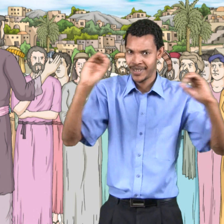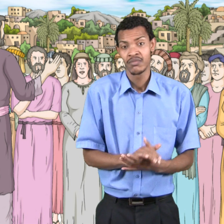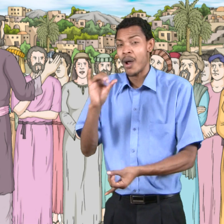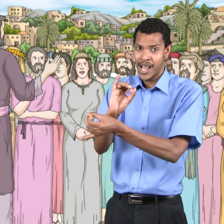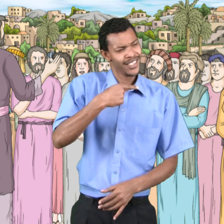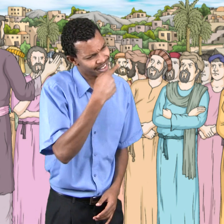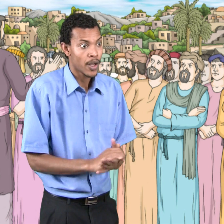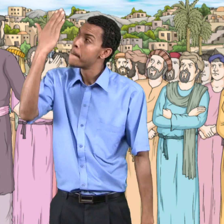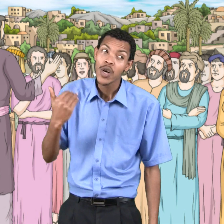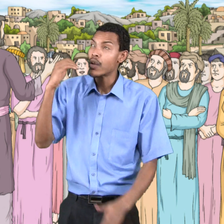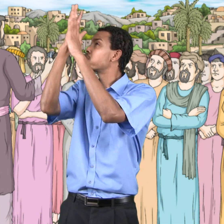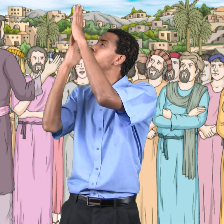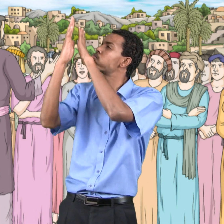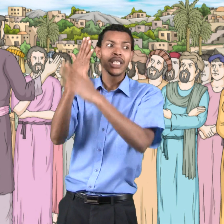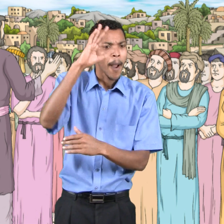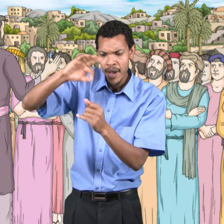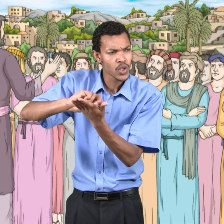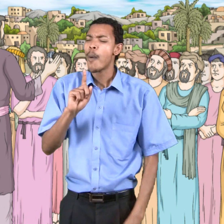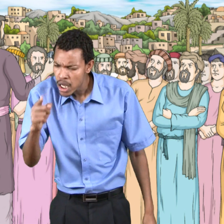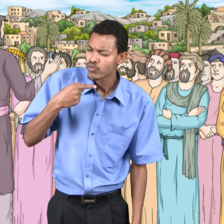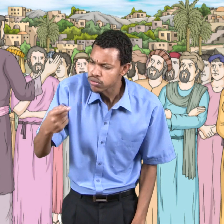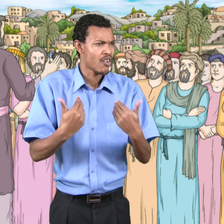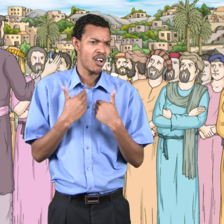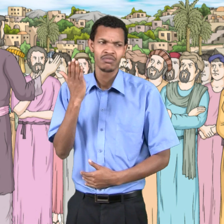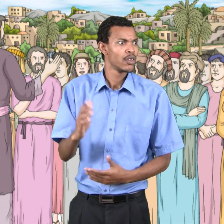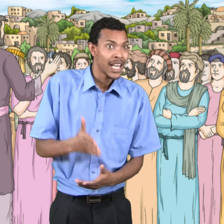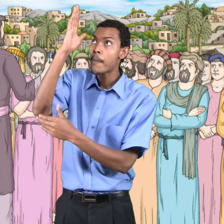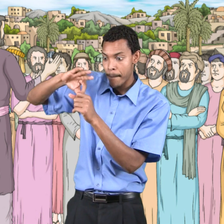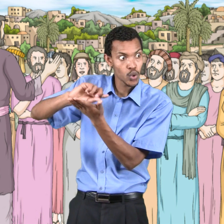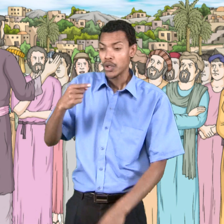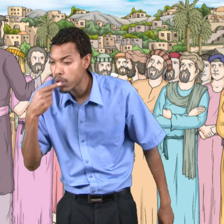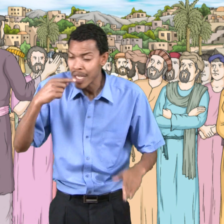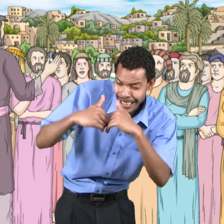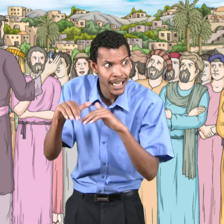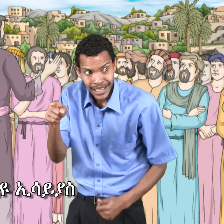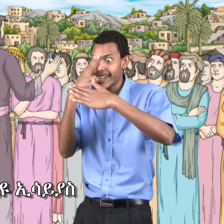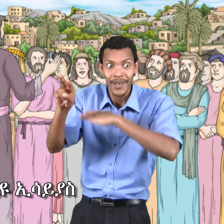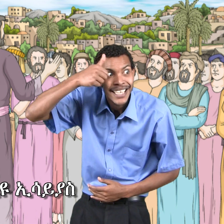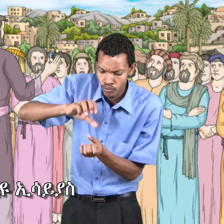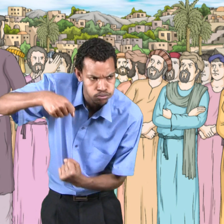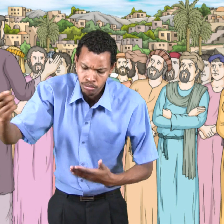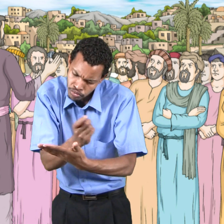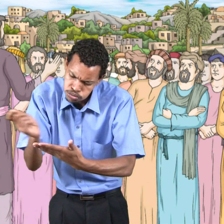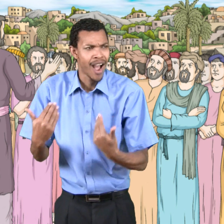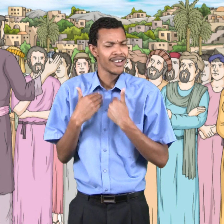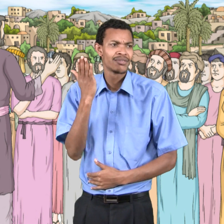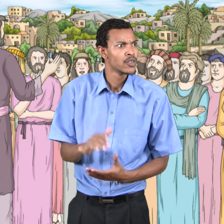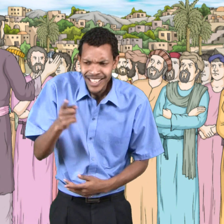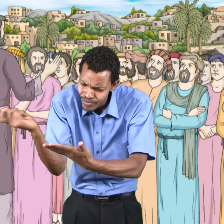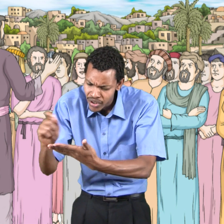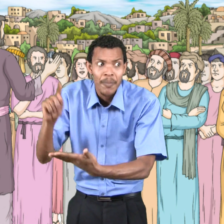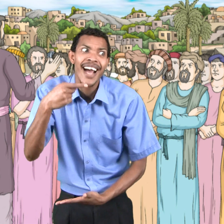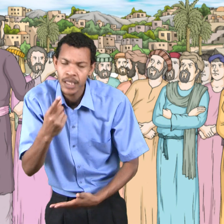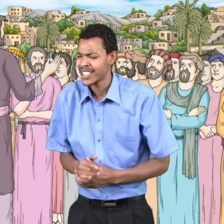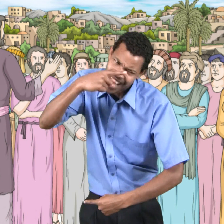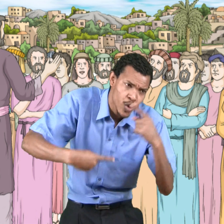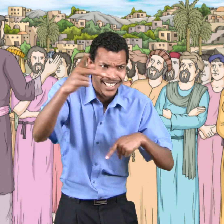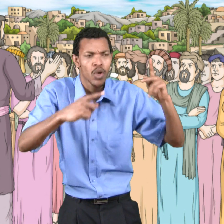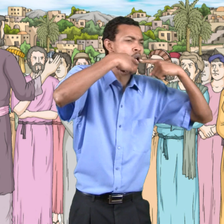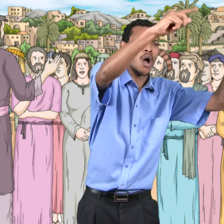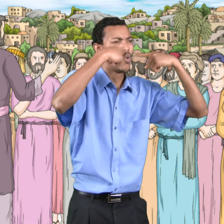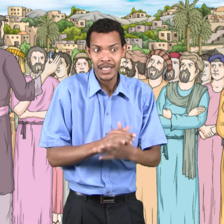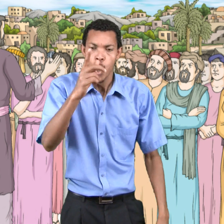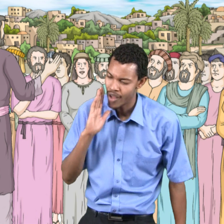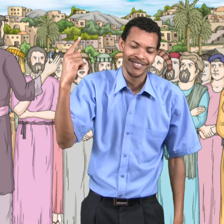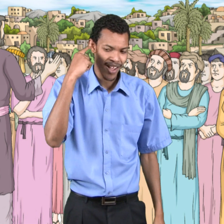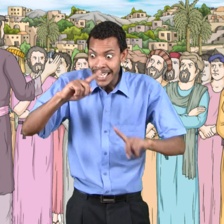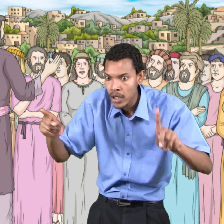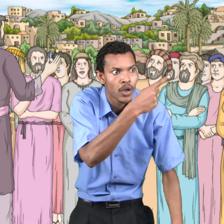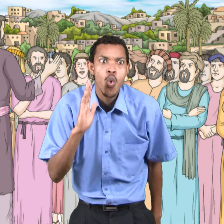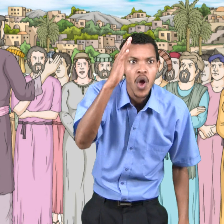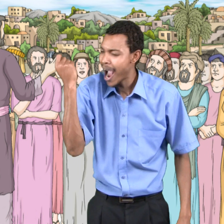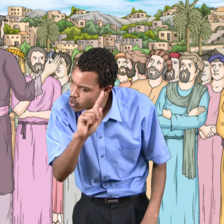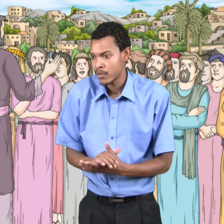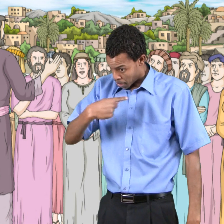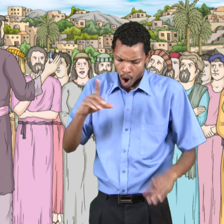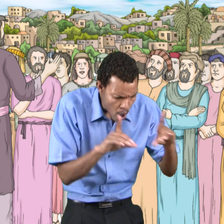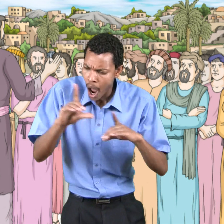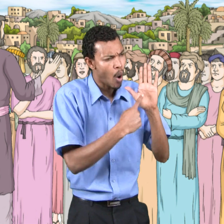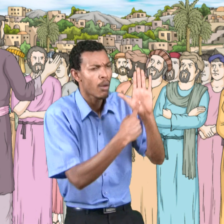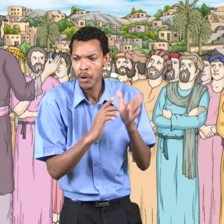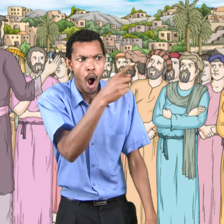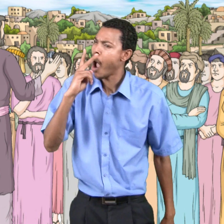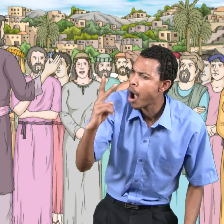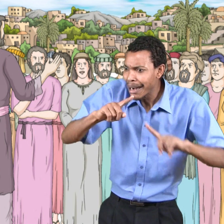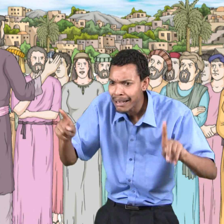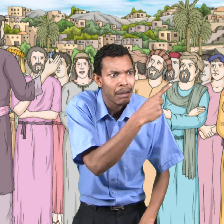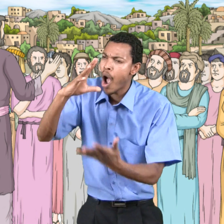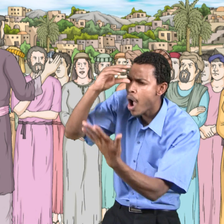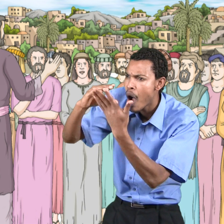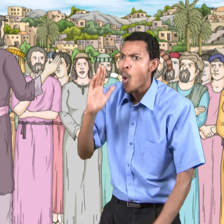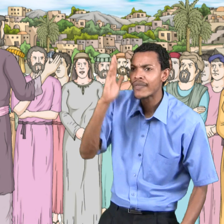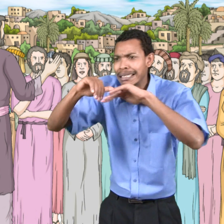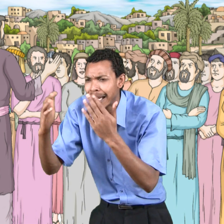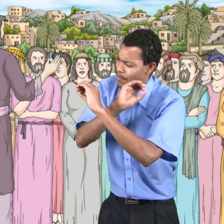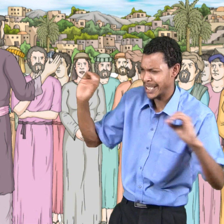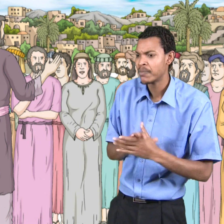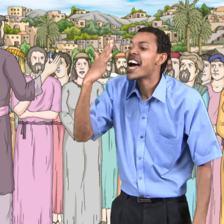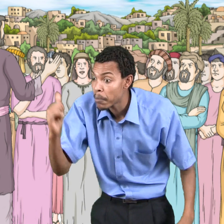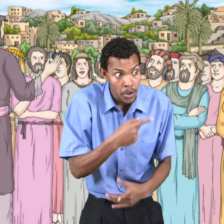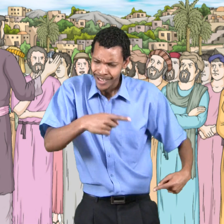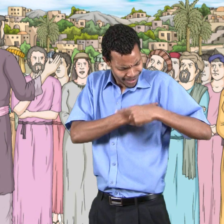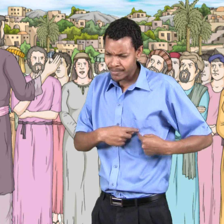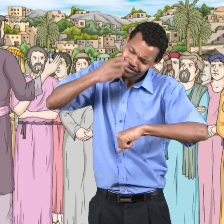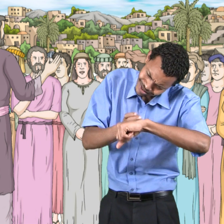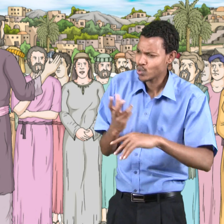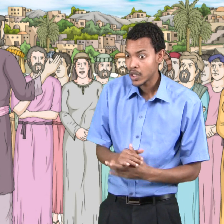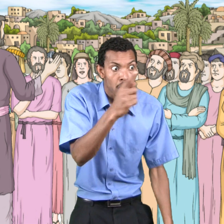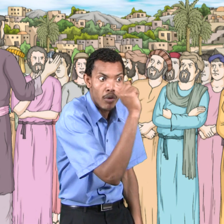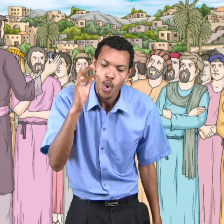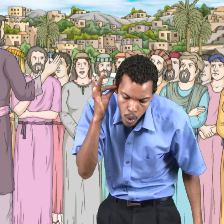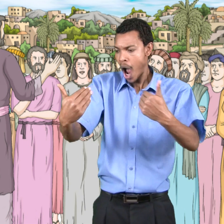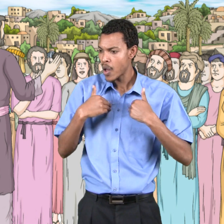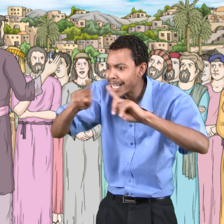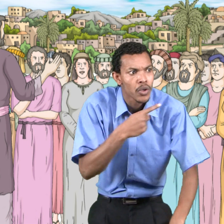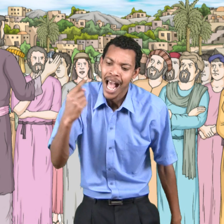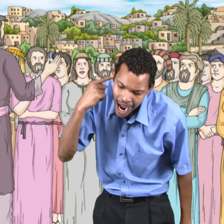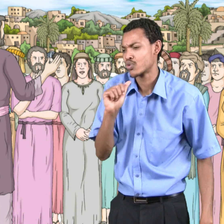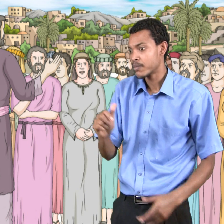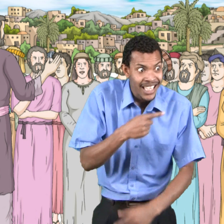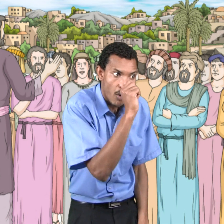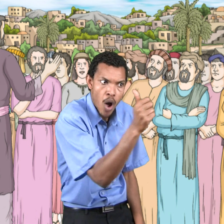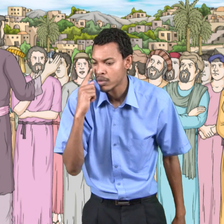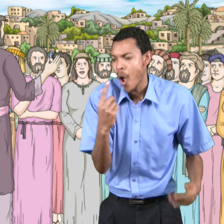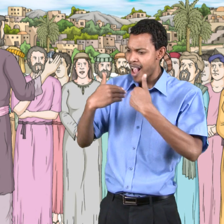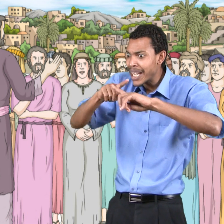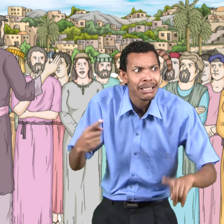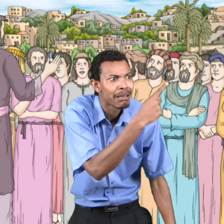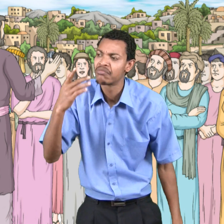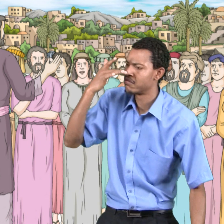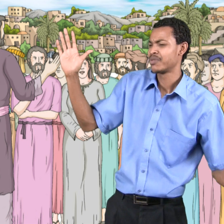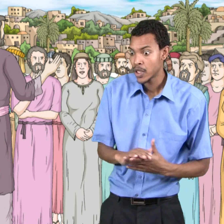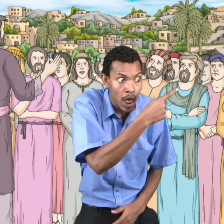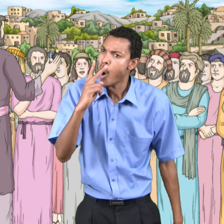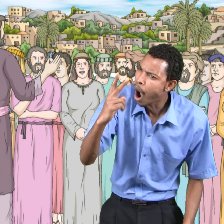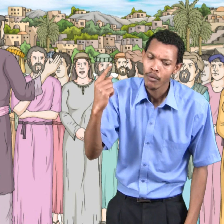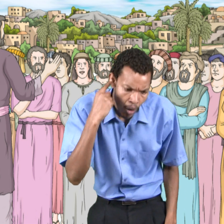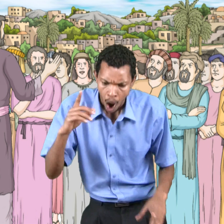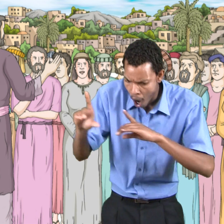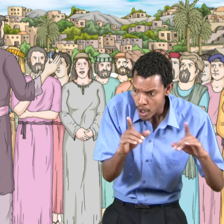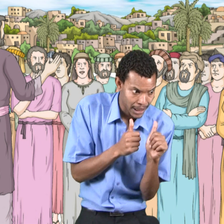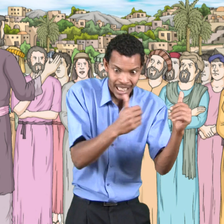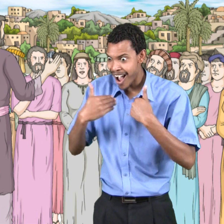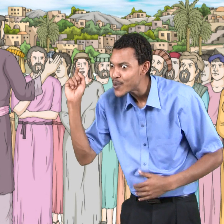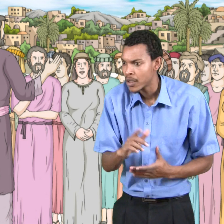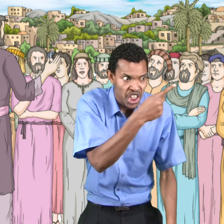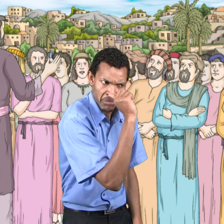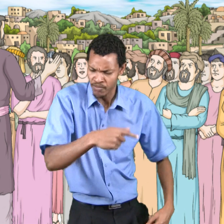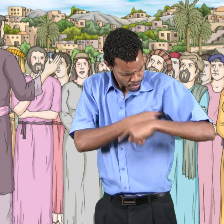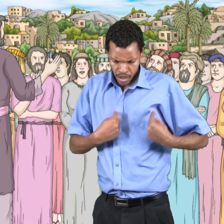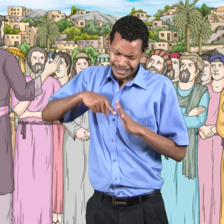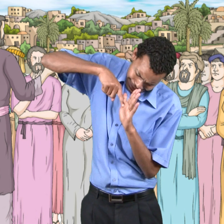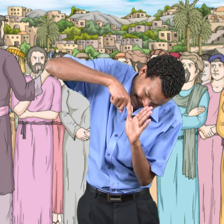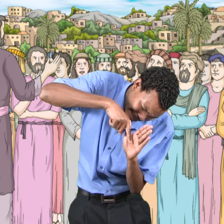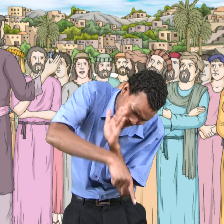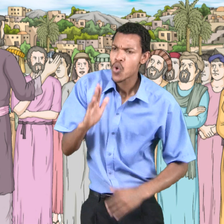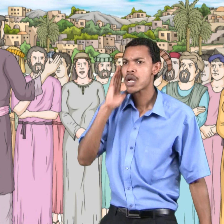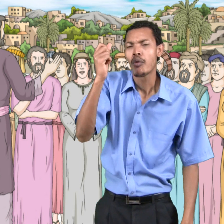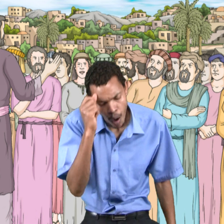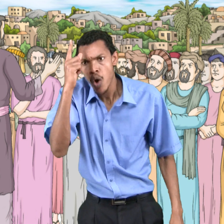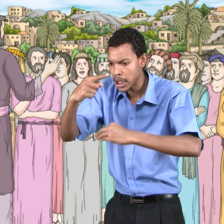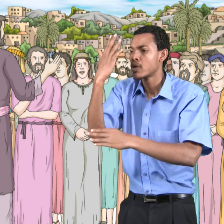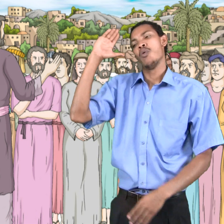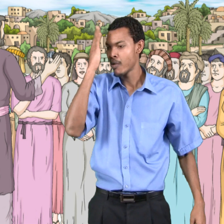They disagreed among themselves and began to leave after Paul had made this final statement: “The Holy Spirit was right when He spoke to your fathers through Isaiah the prophet: ‘Go to this people and say, “You will be ever hearing but never understanding;